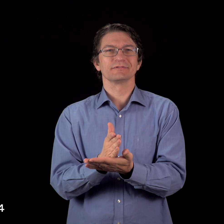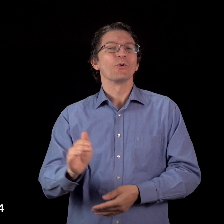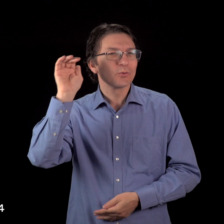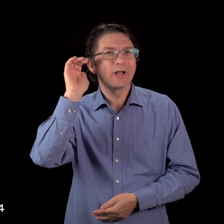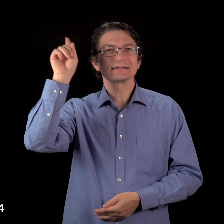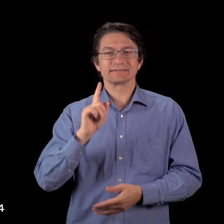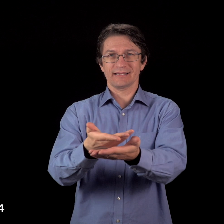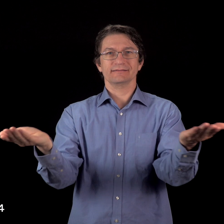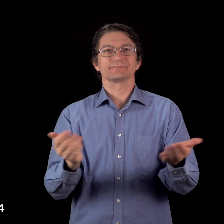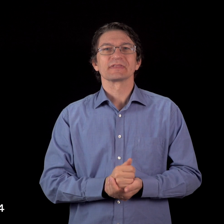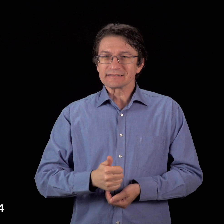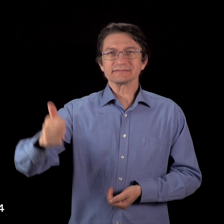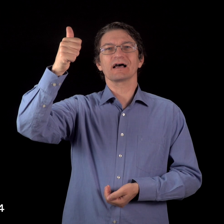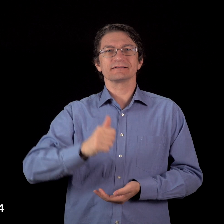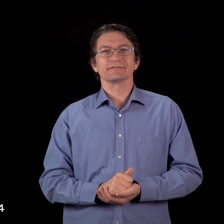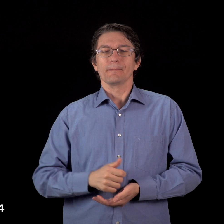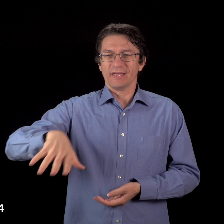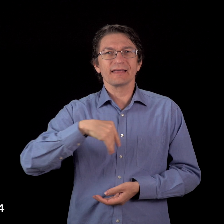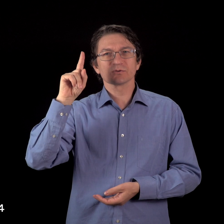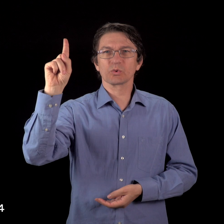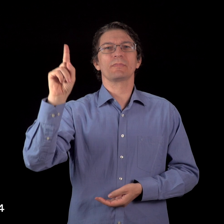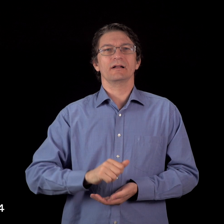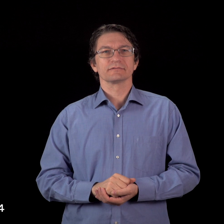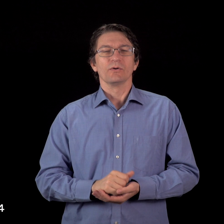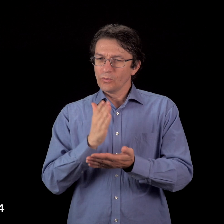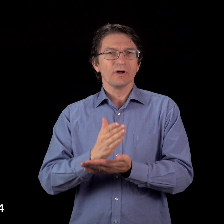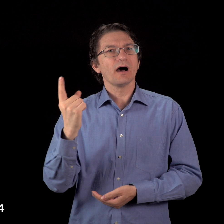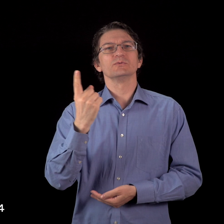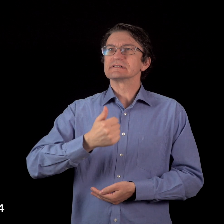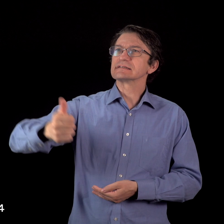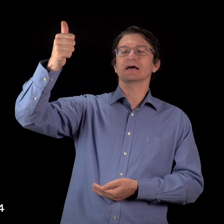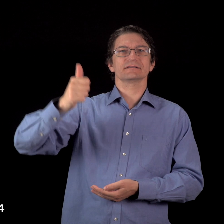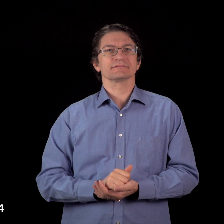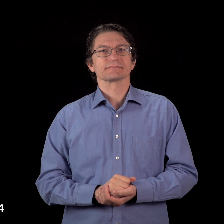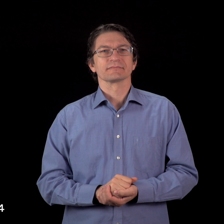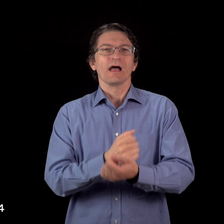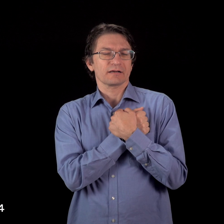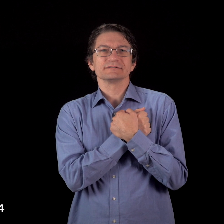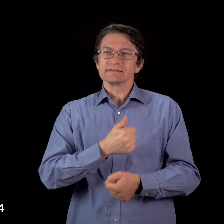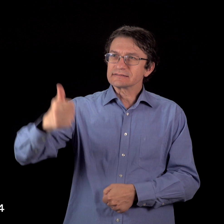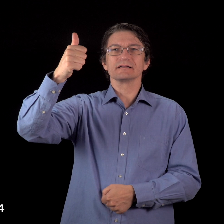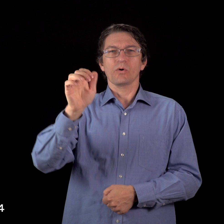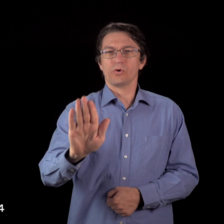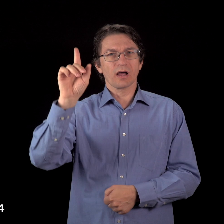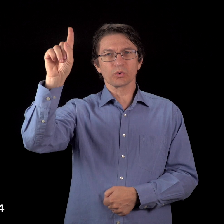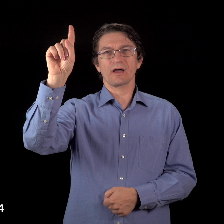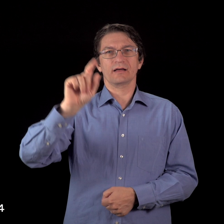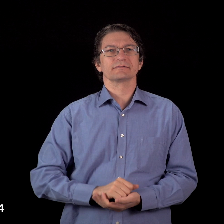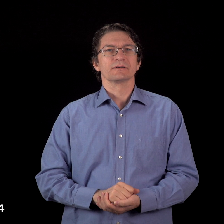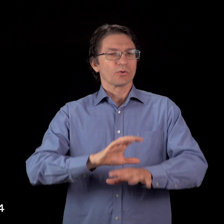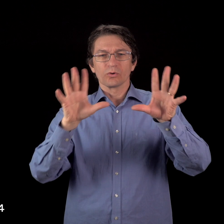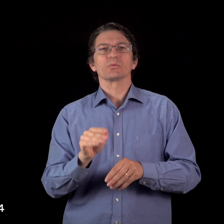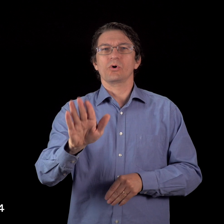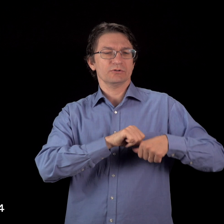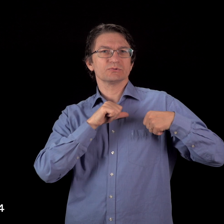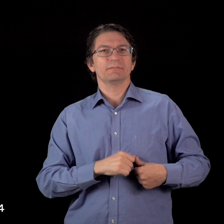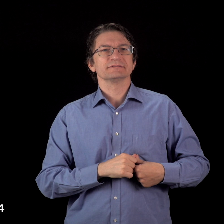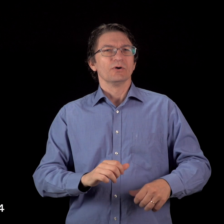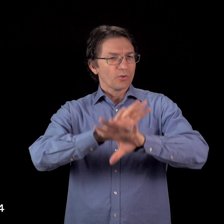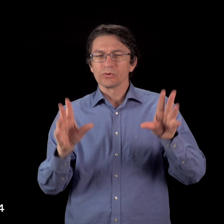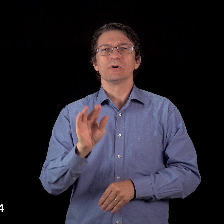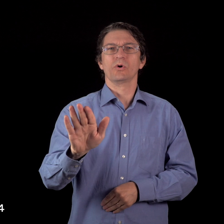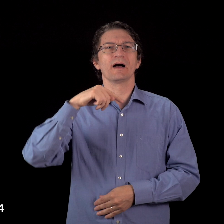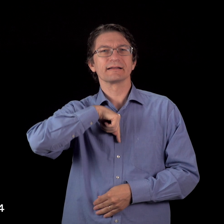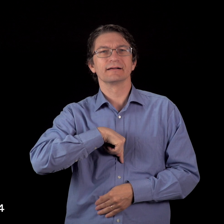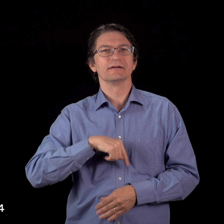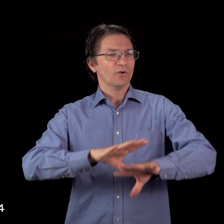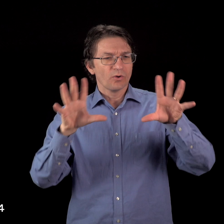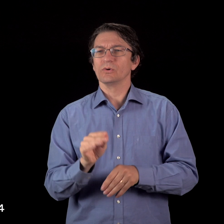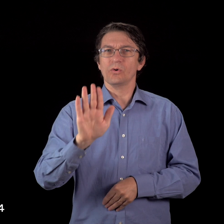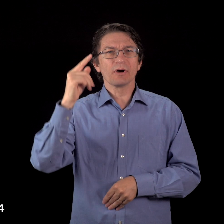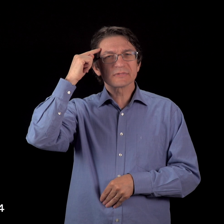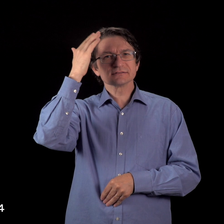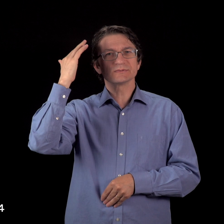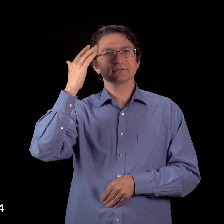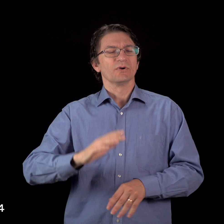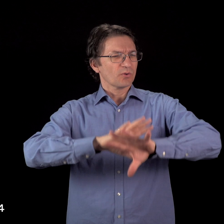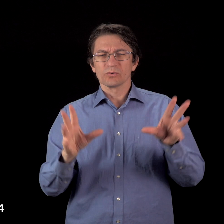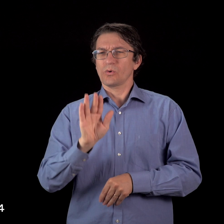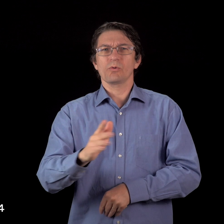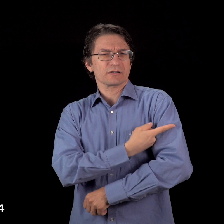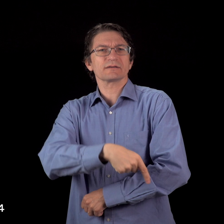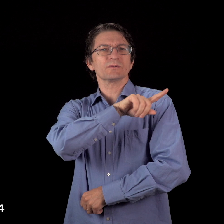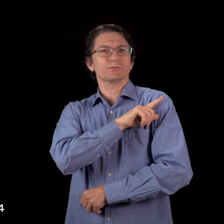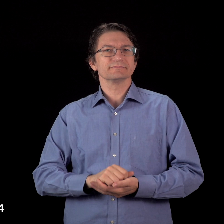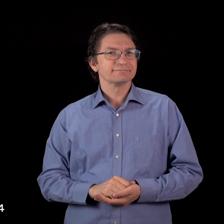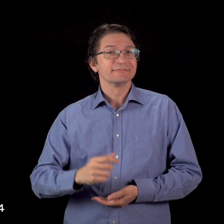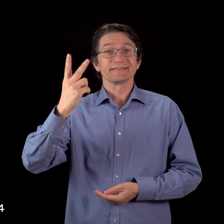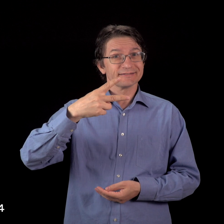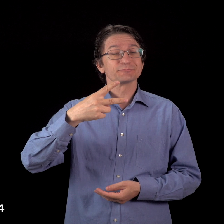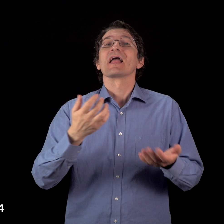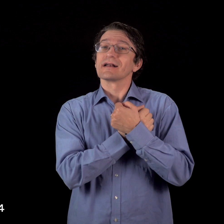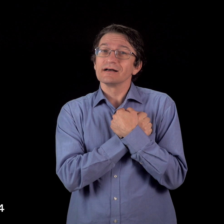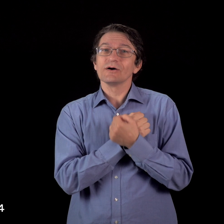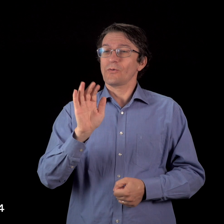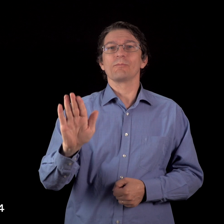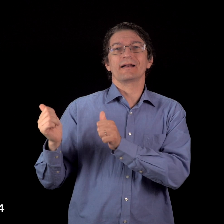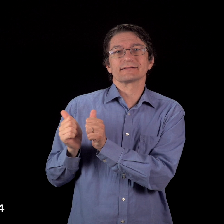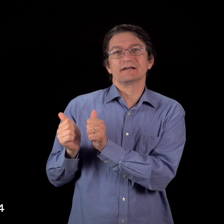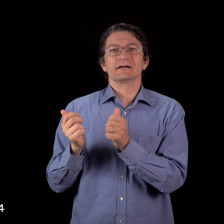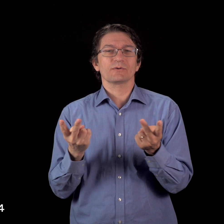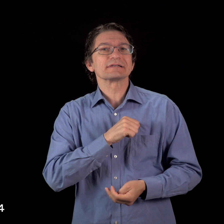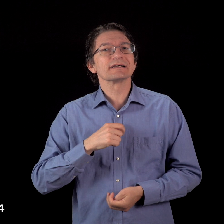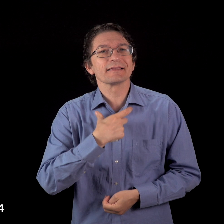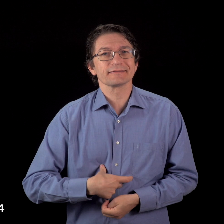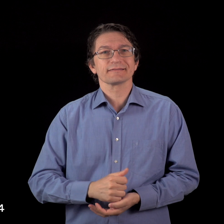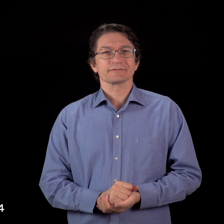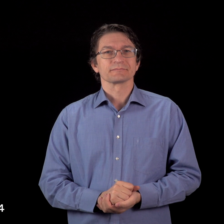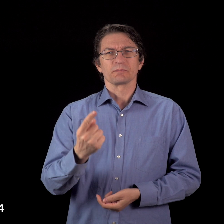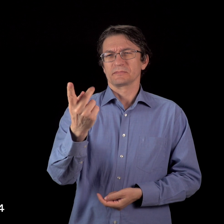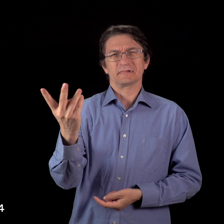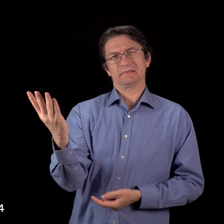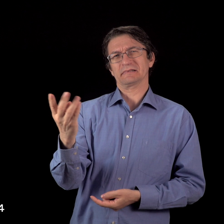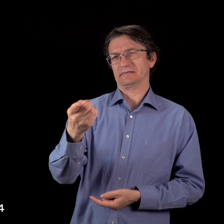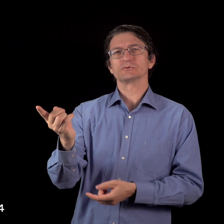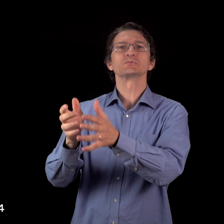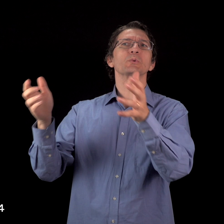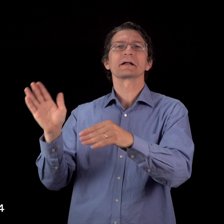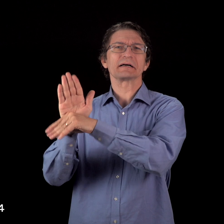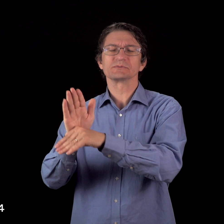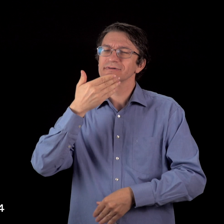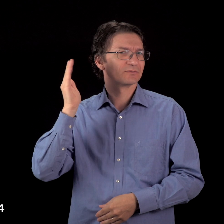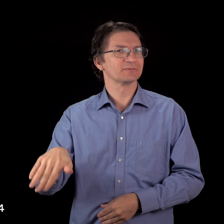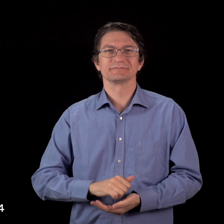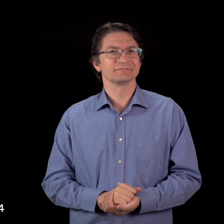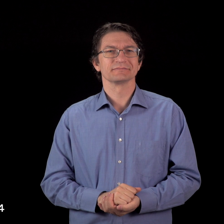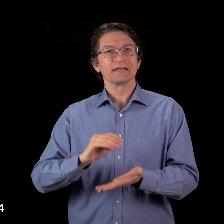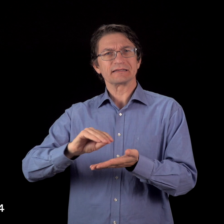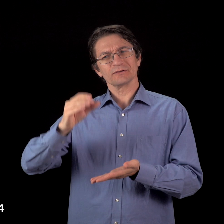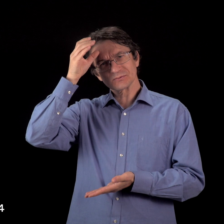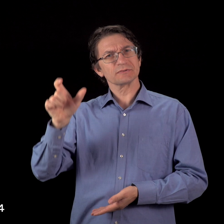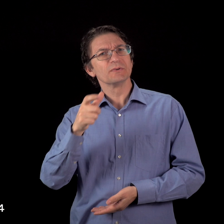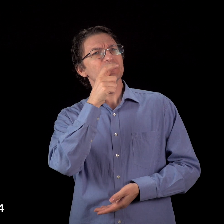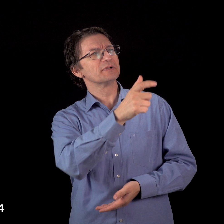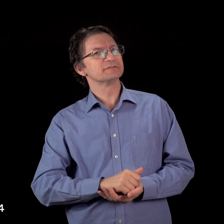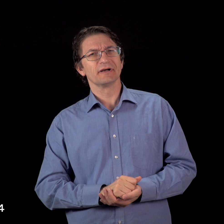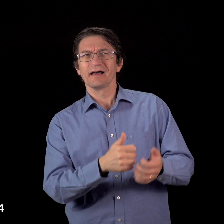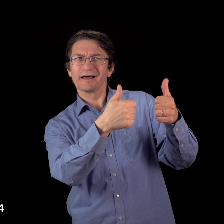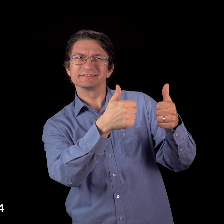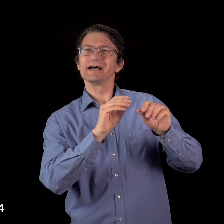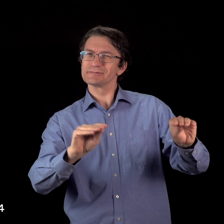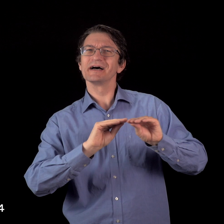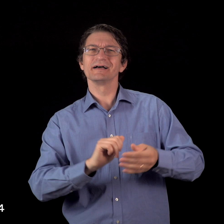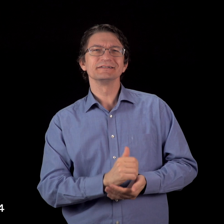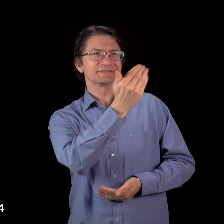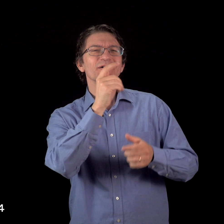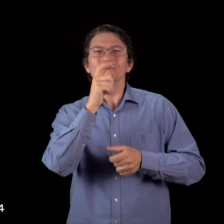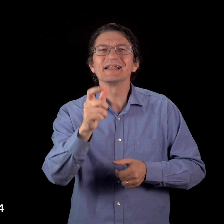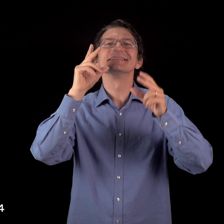Love the Lord your God with all your heart and with all your soul and with all your mind and with all your strength.’ The second is this: ‘Love your neighbor as yourself.’ No other commandment is greater than these.” “Right, Teacher,” the scribe replied.